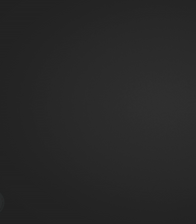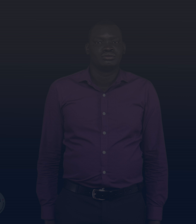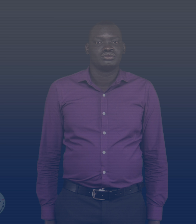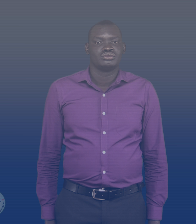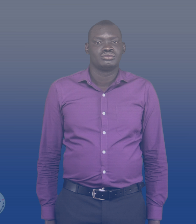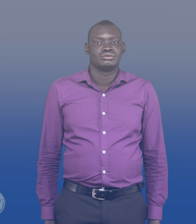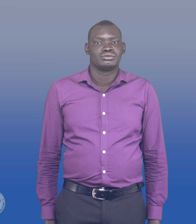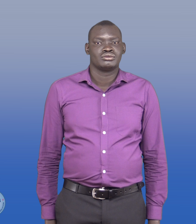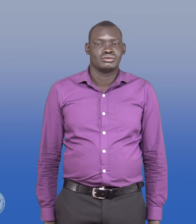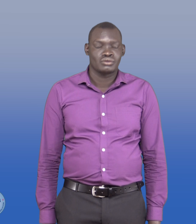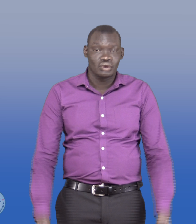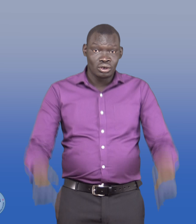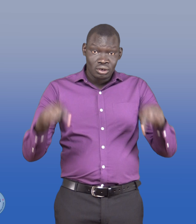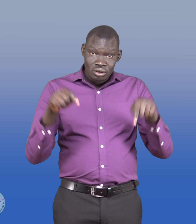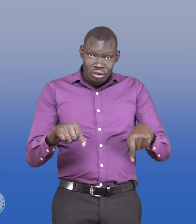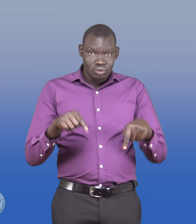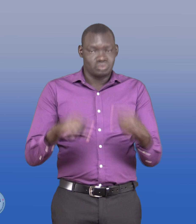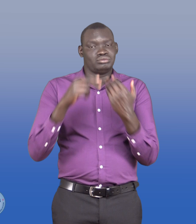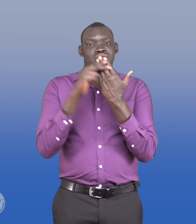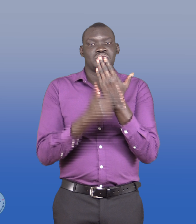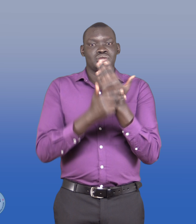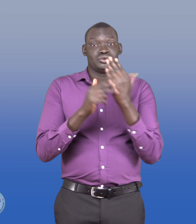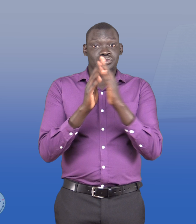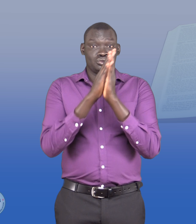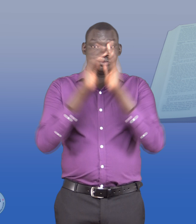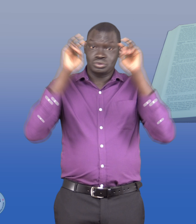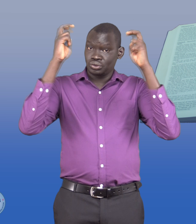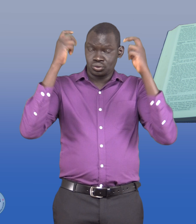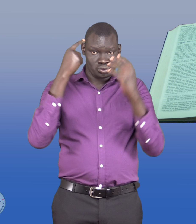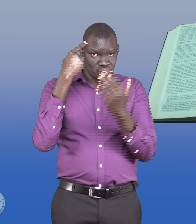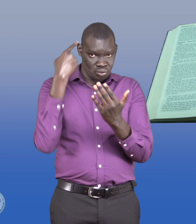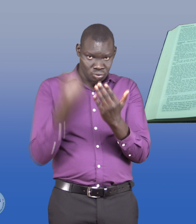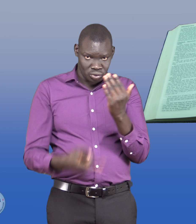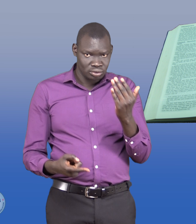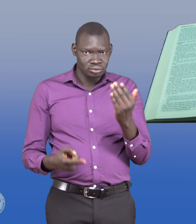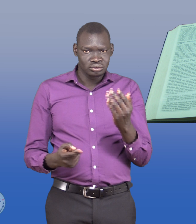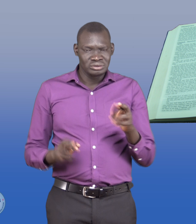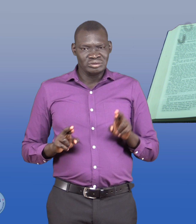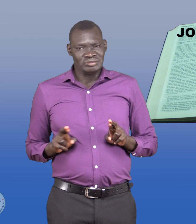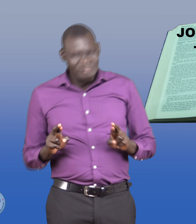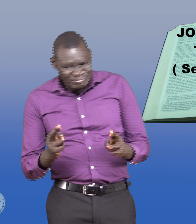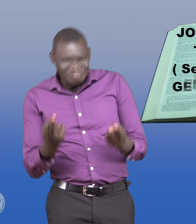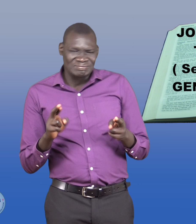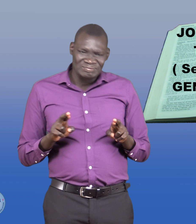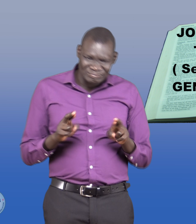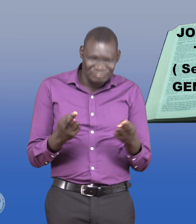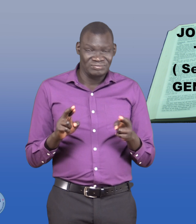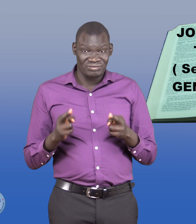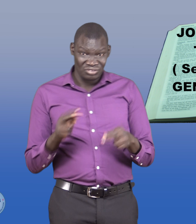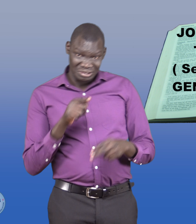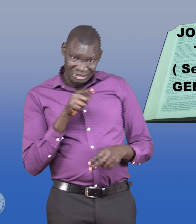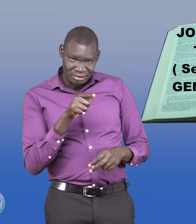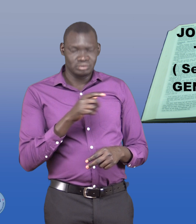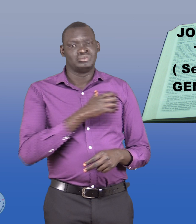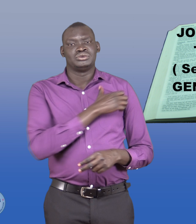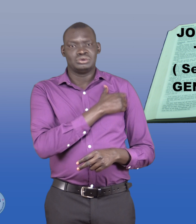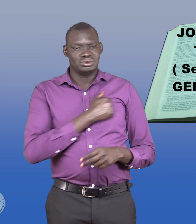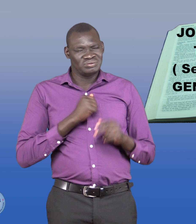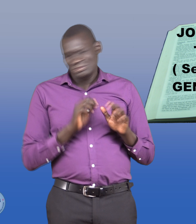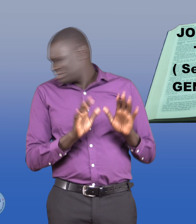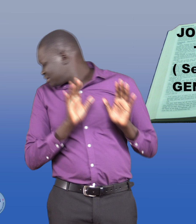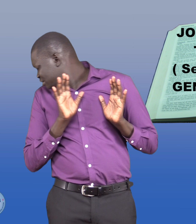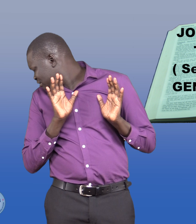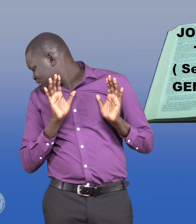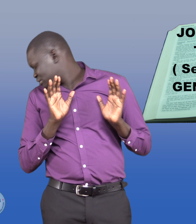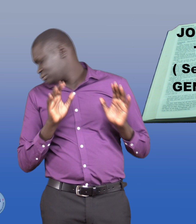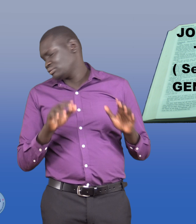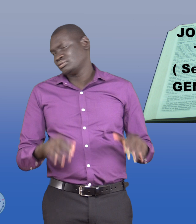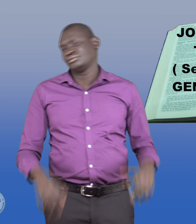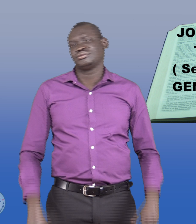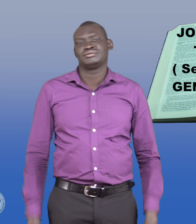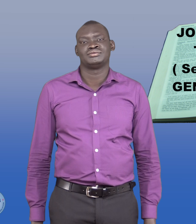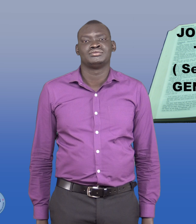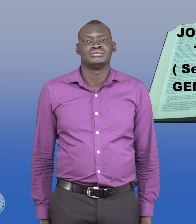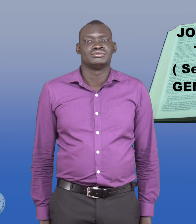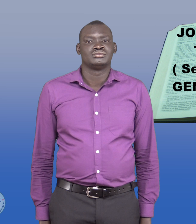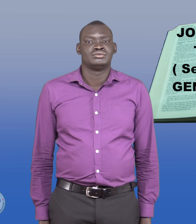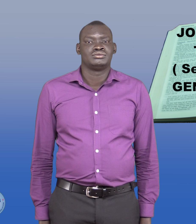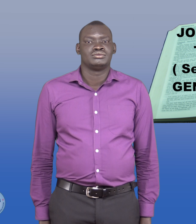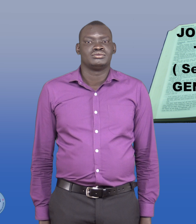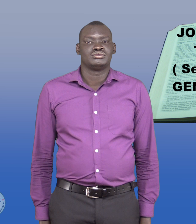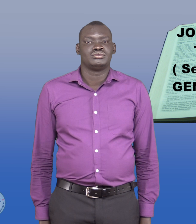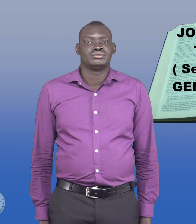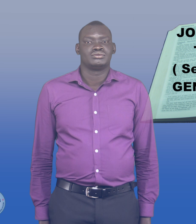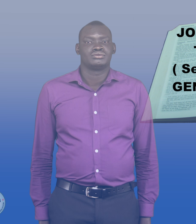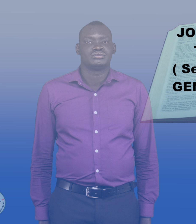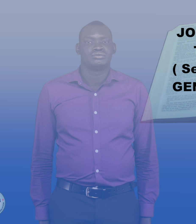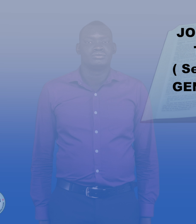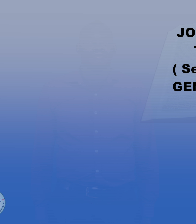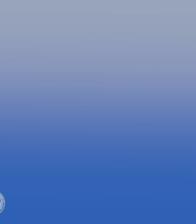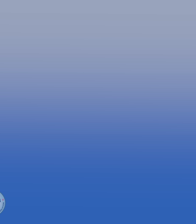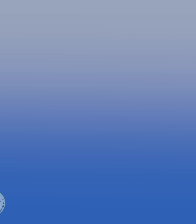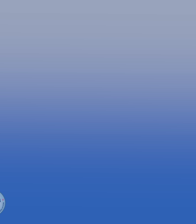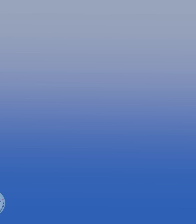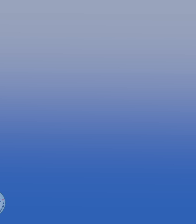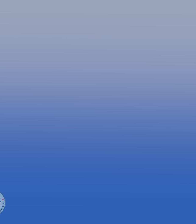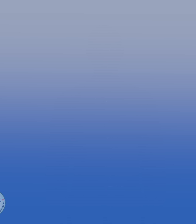Joseph resists temptation